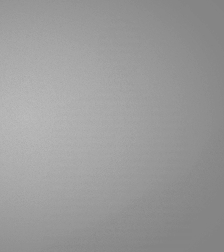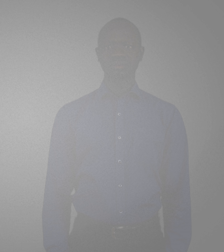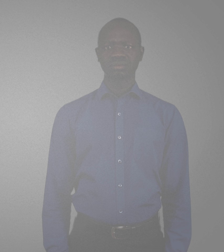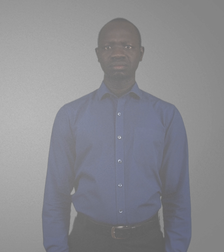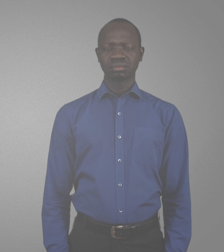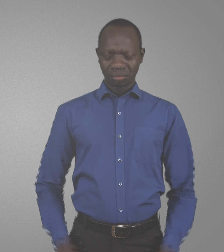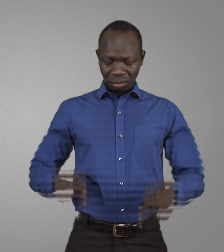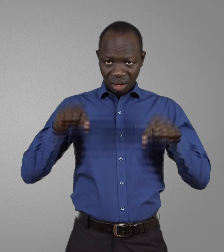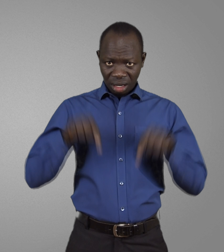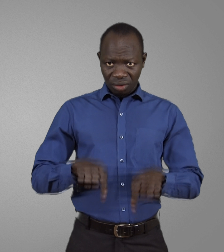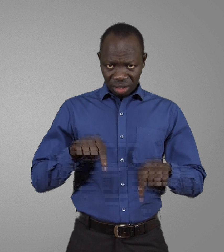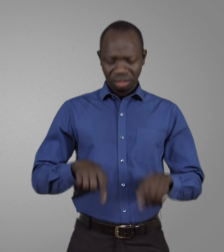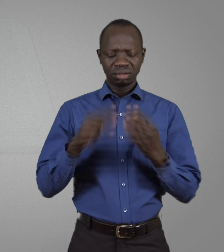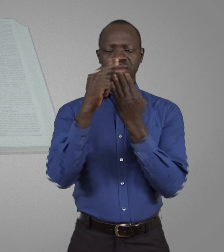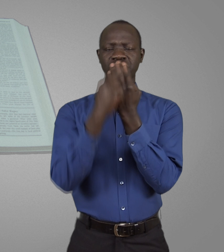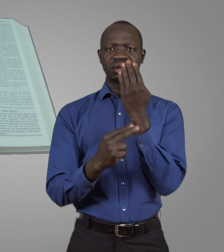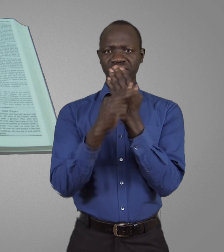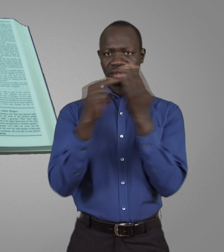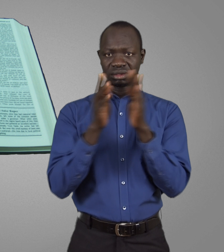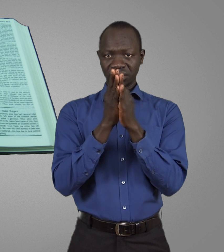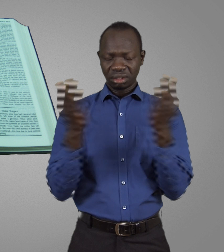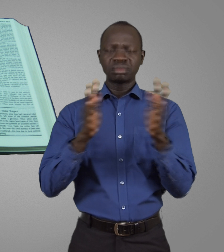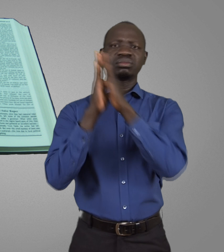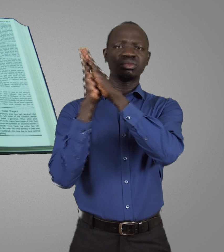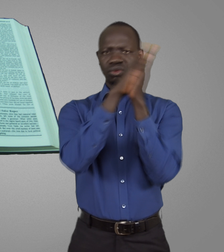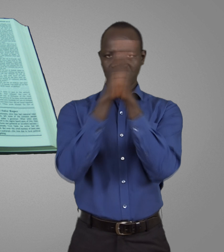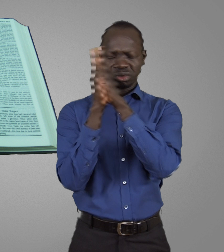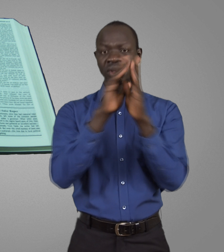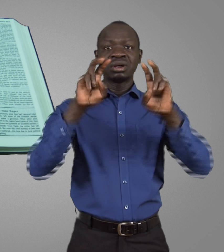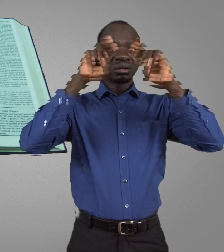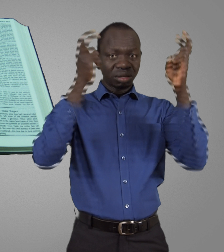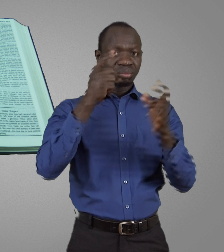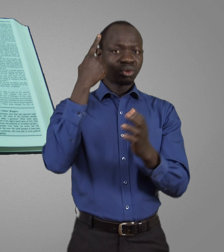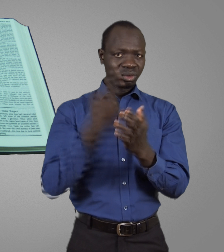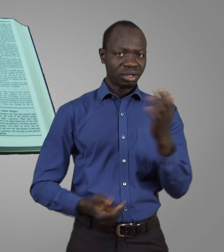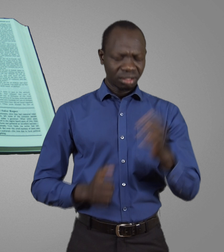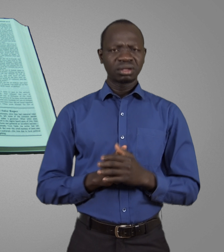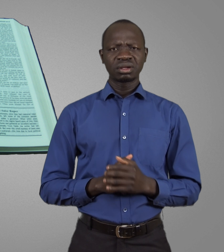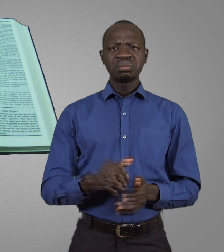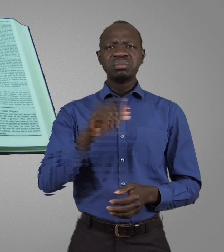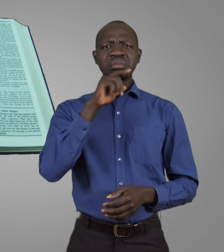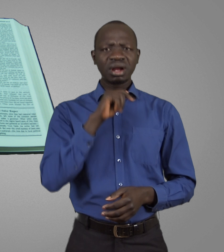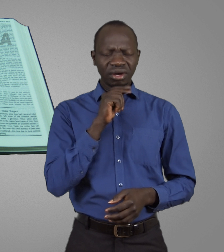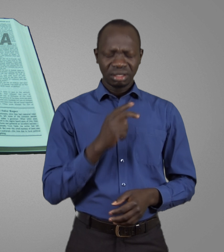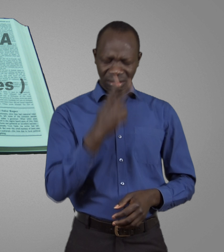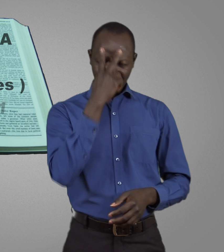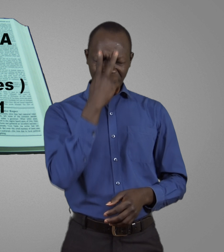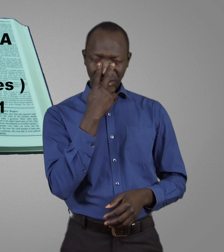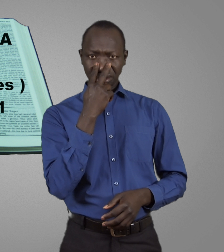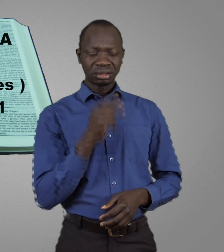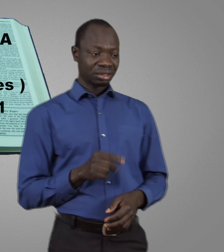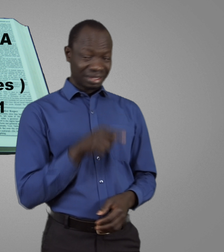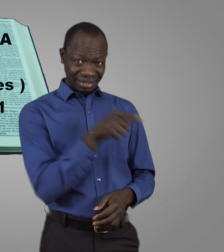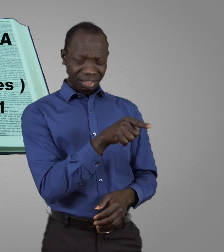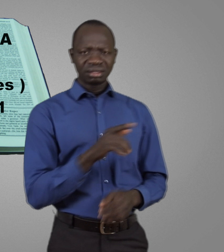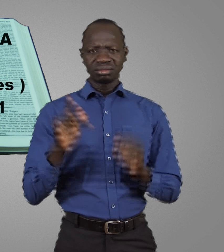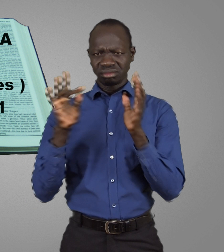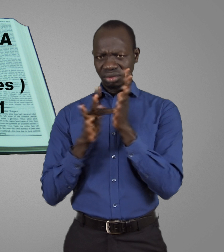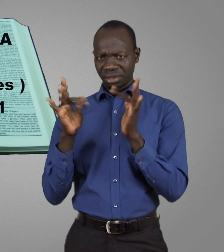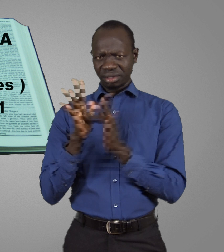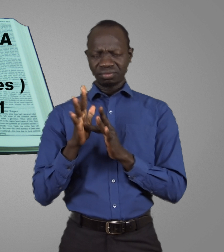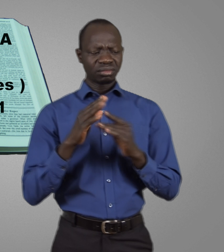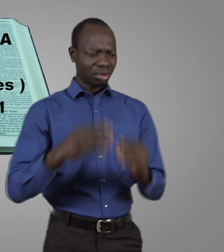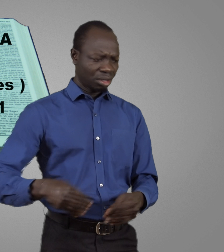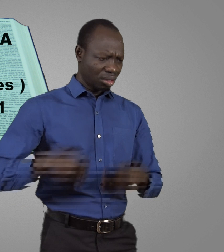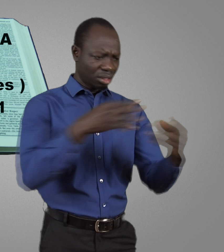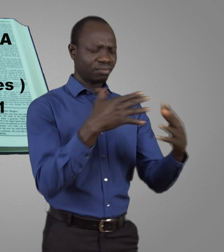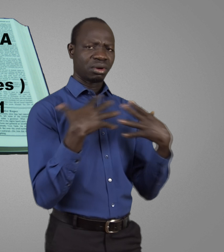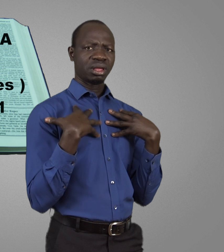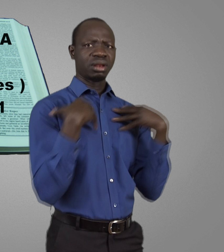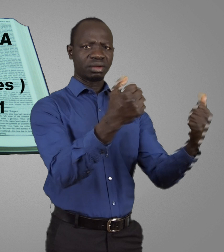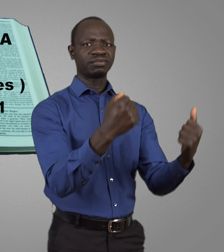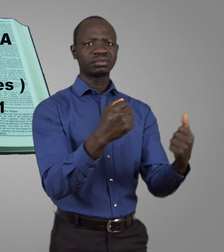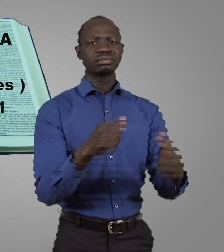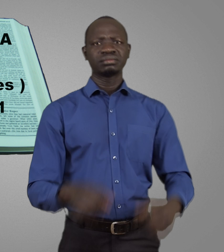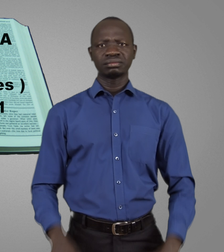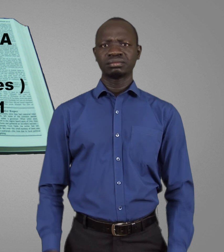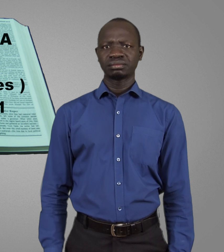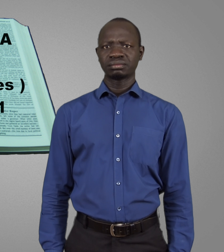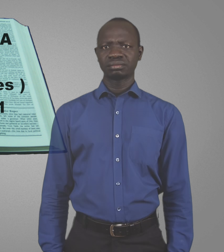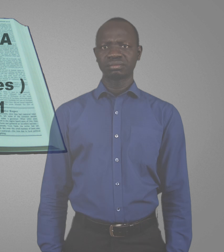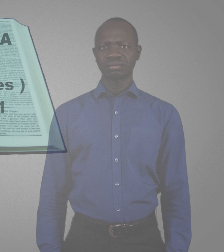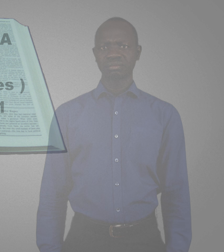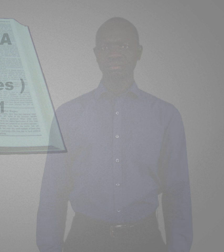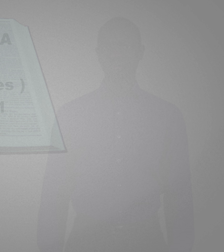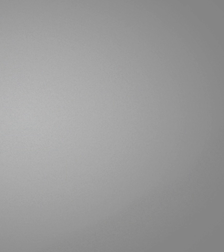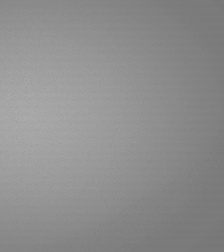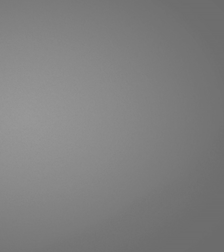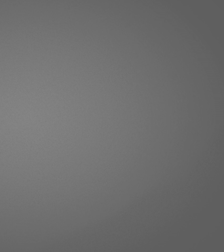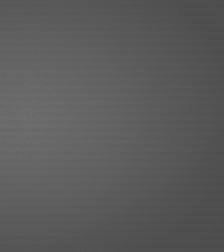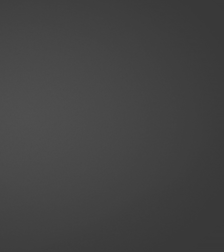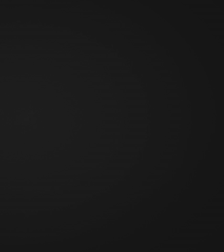Jesus heals a blind man